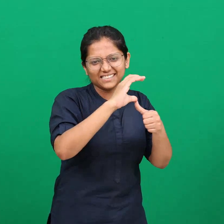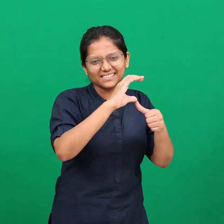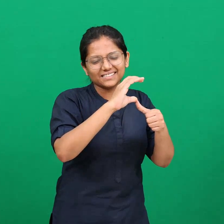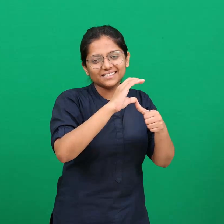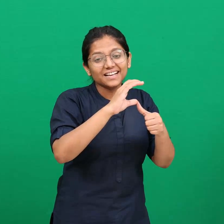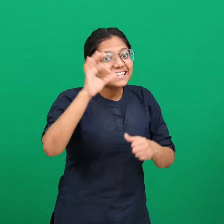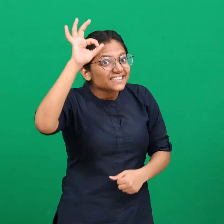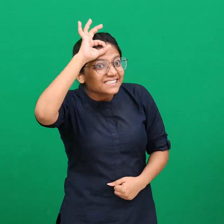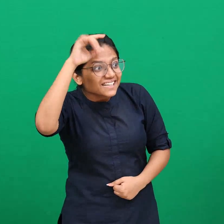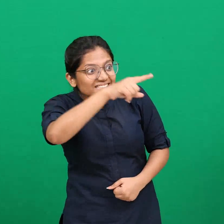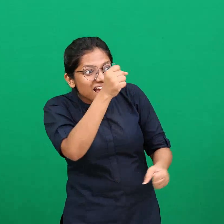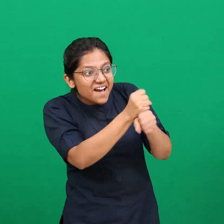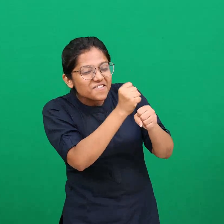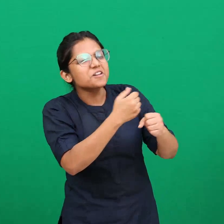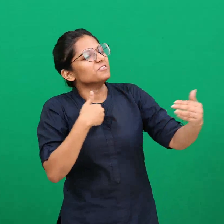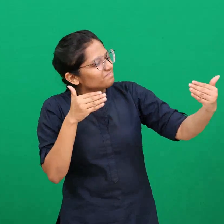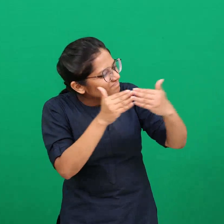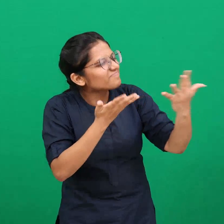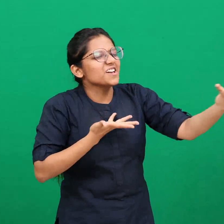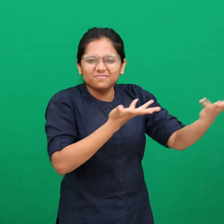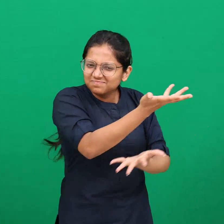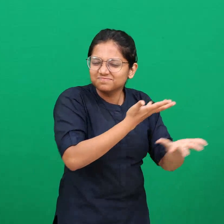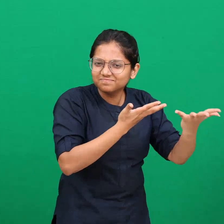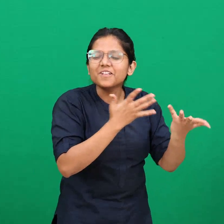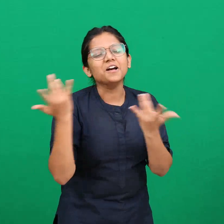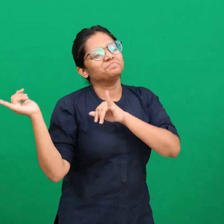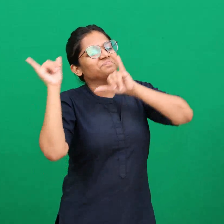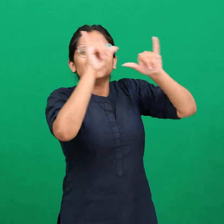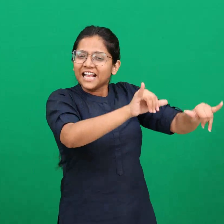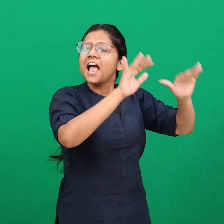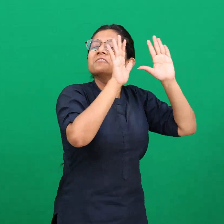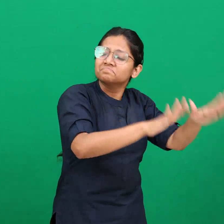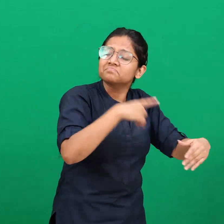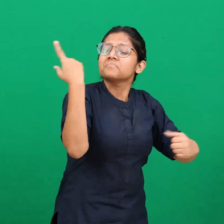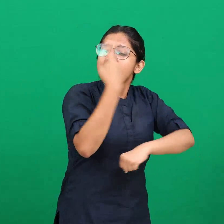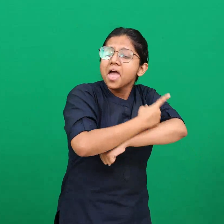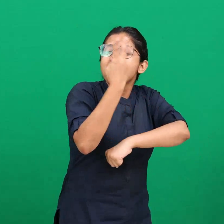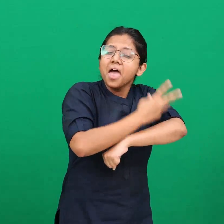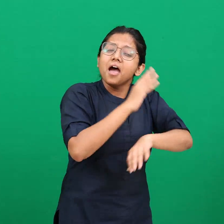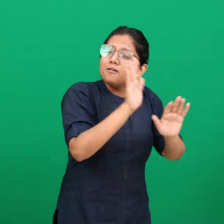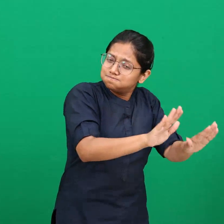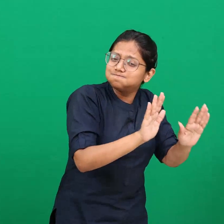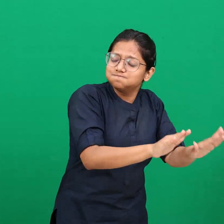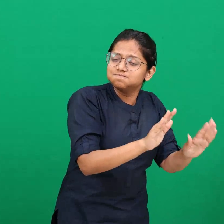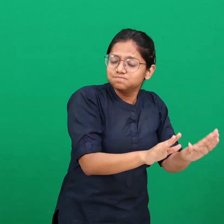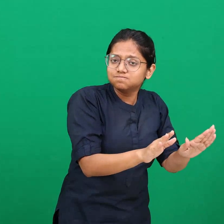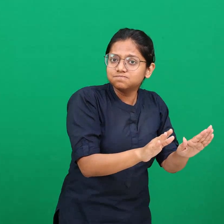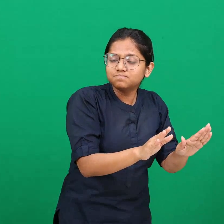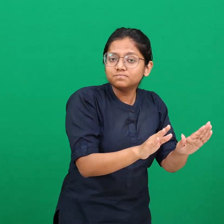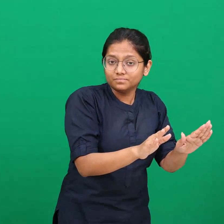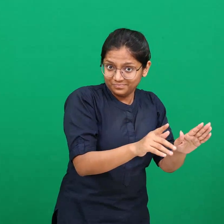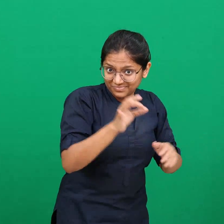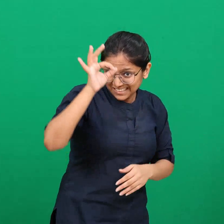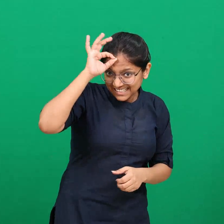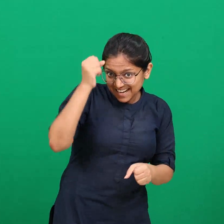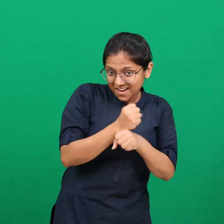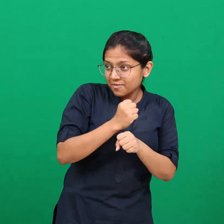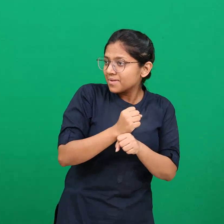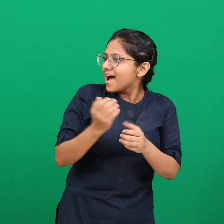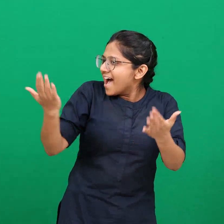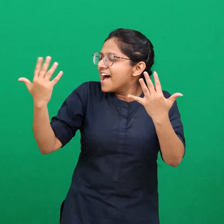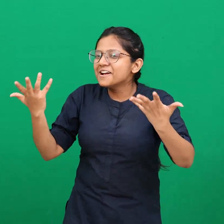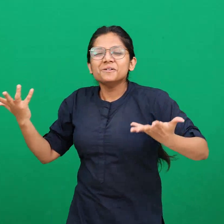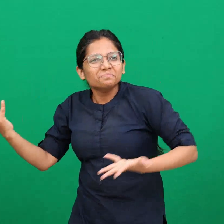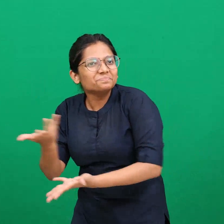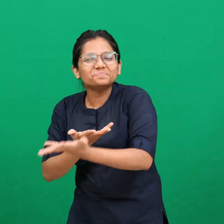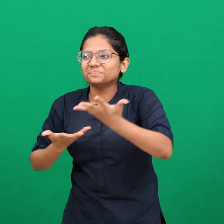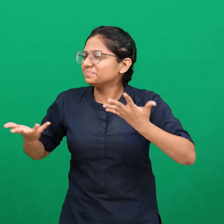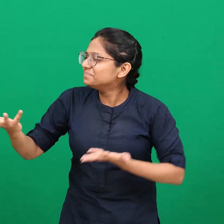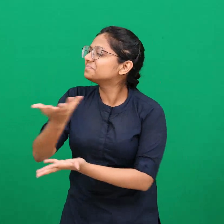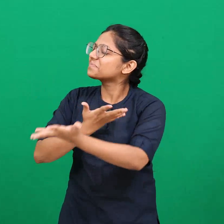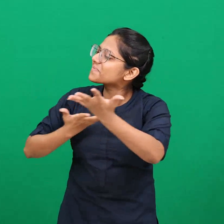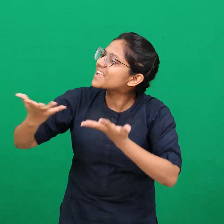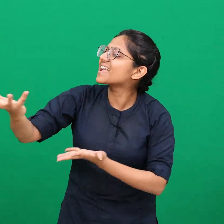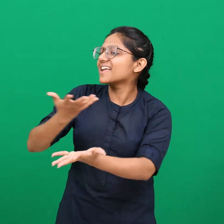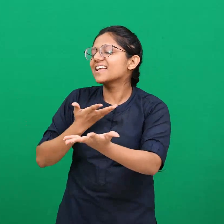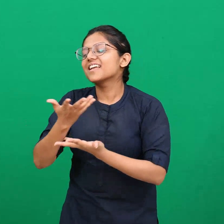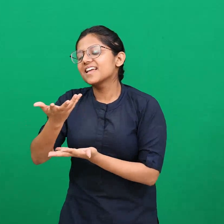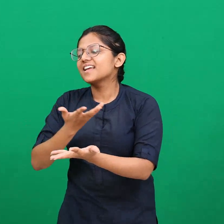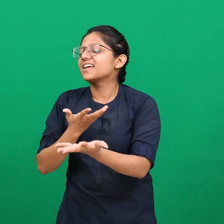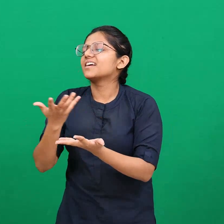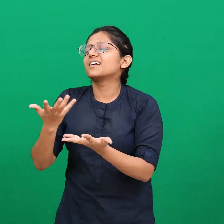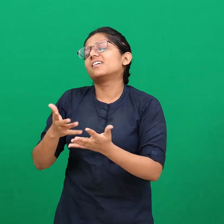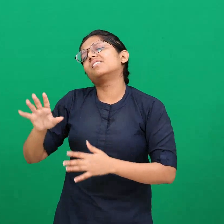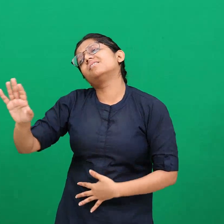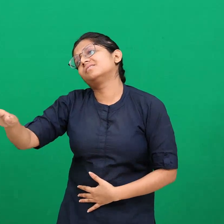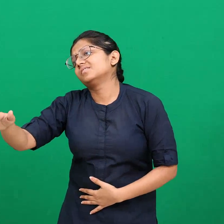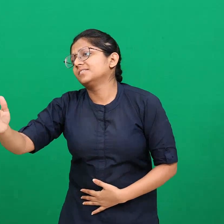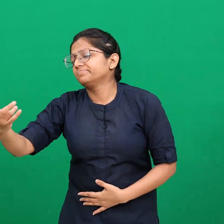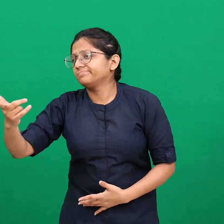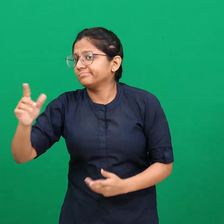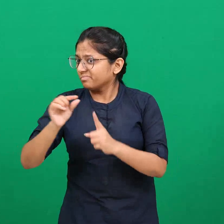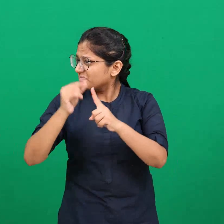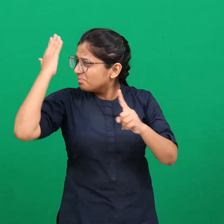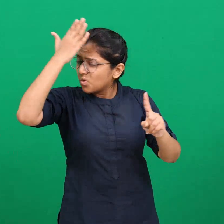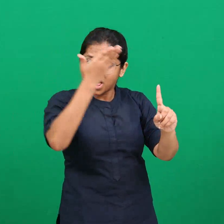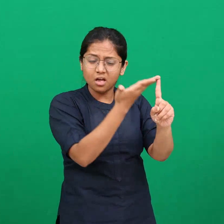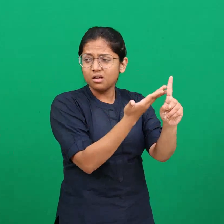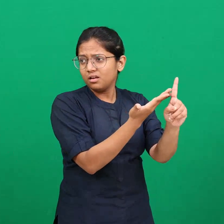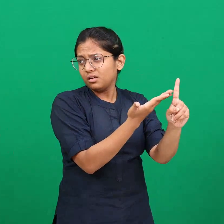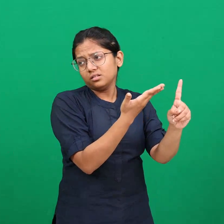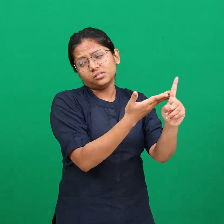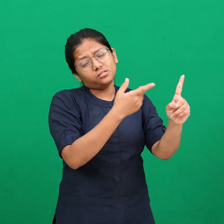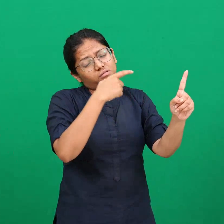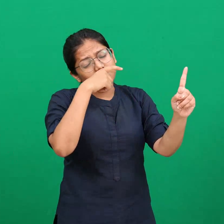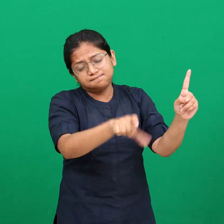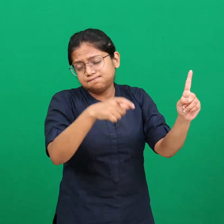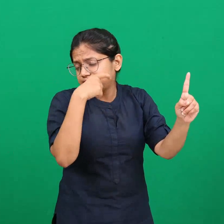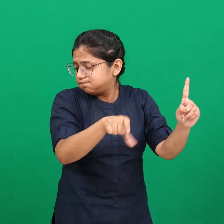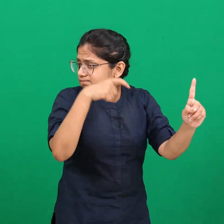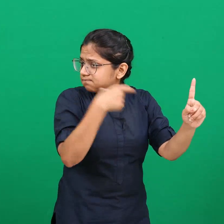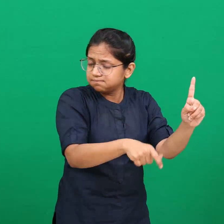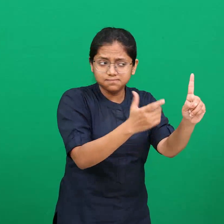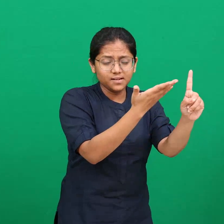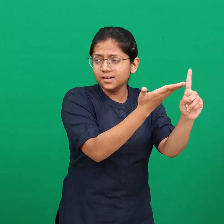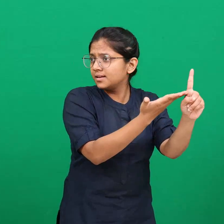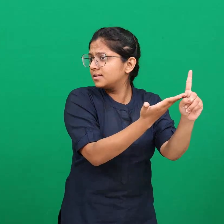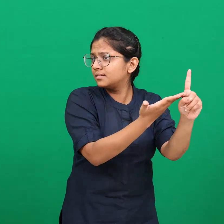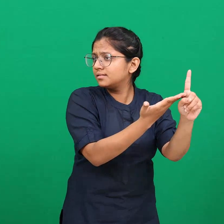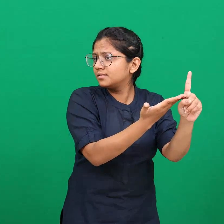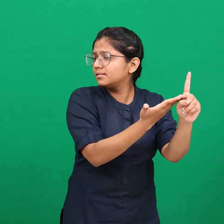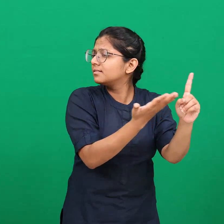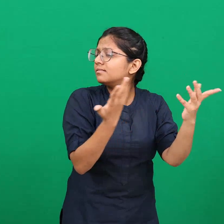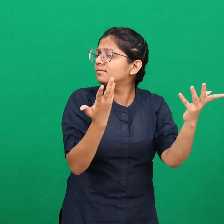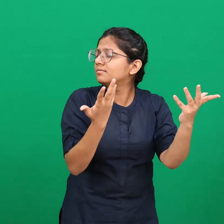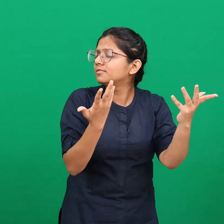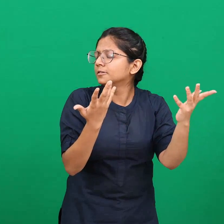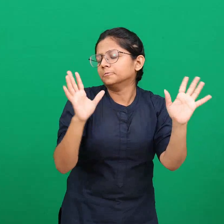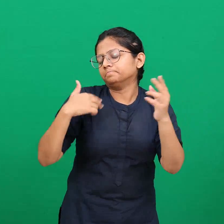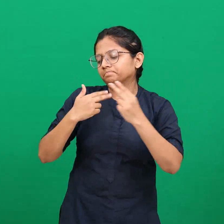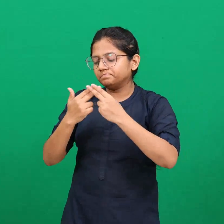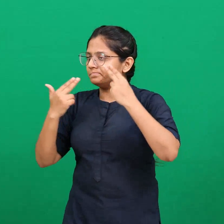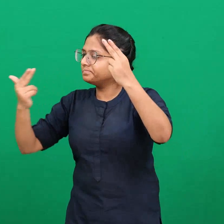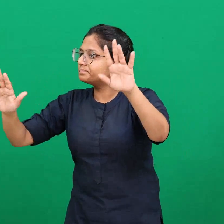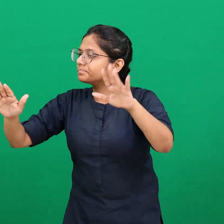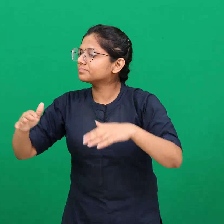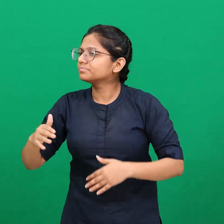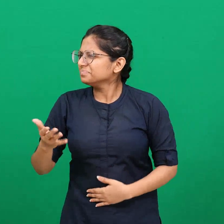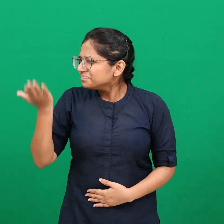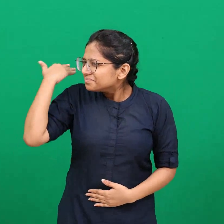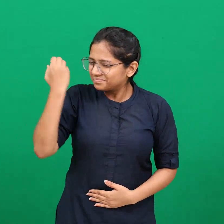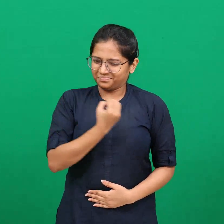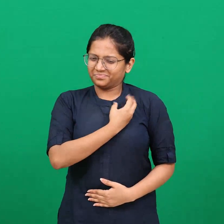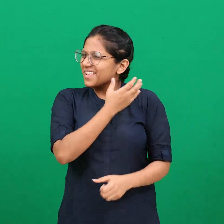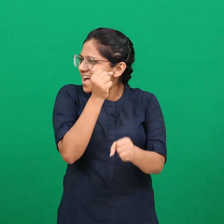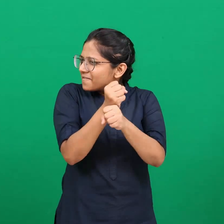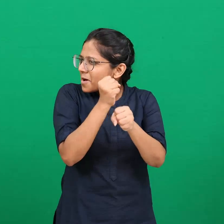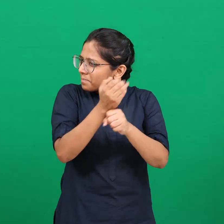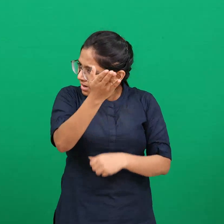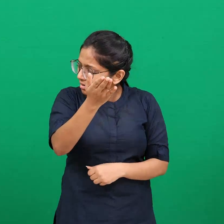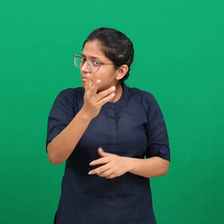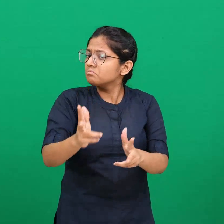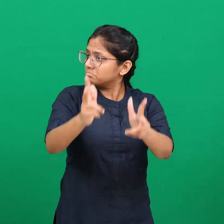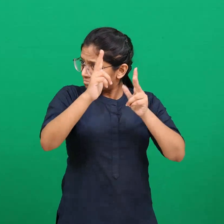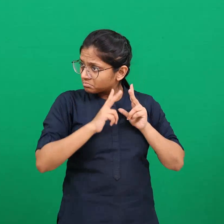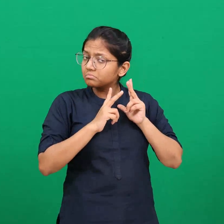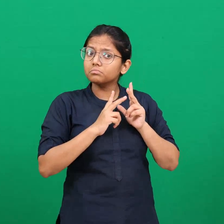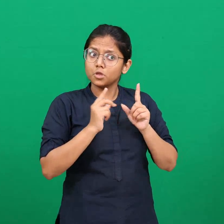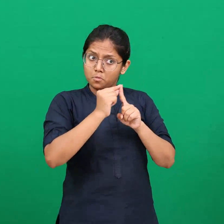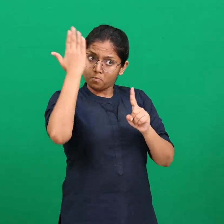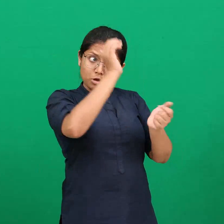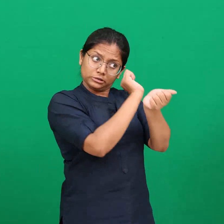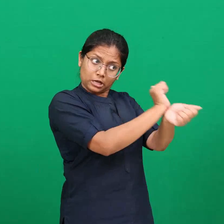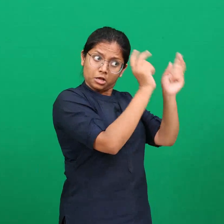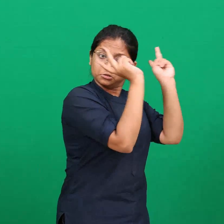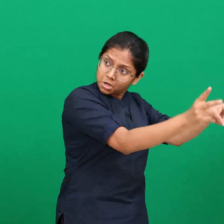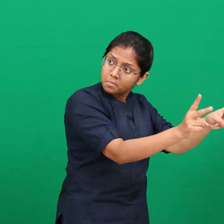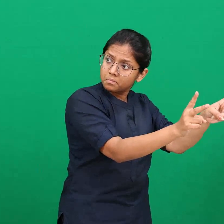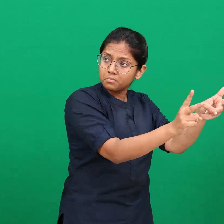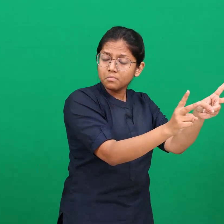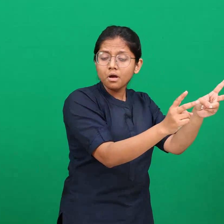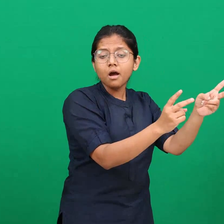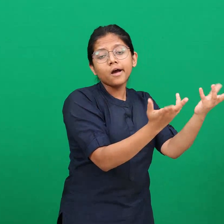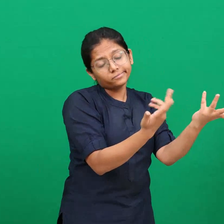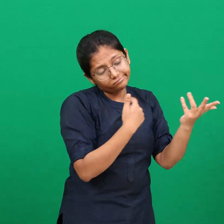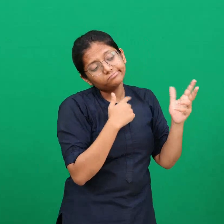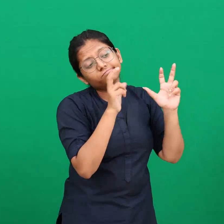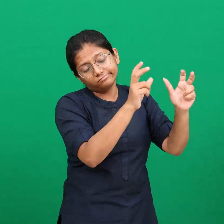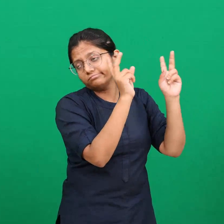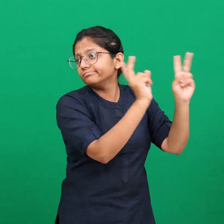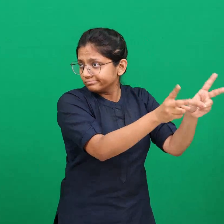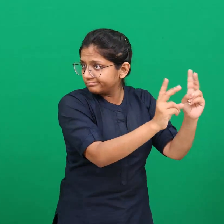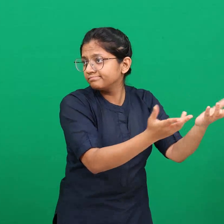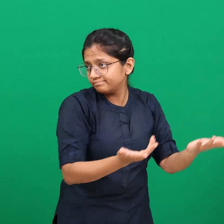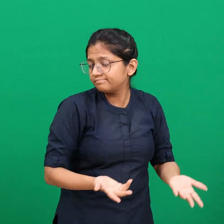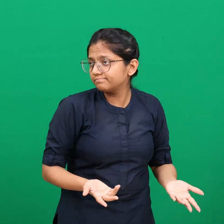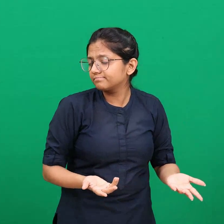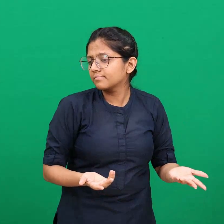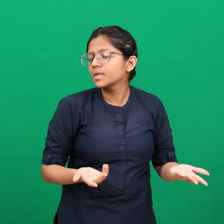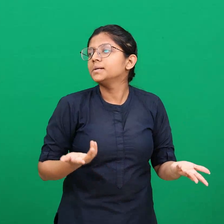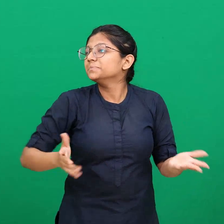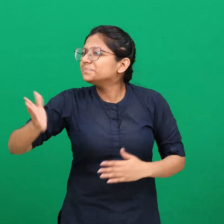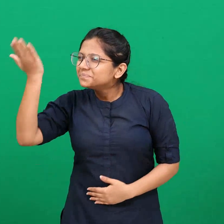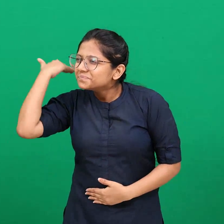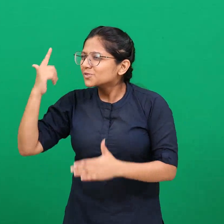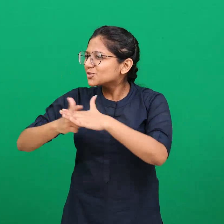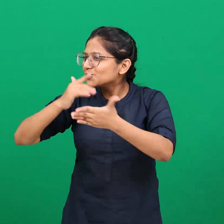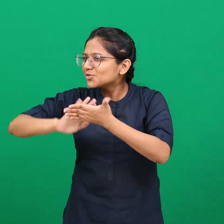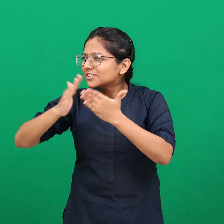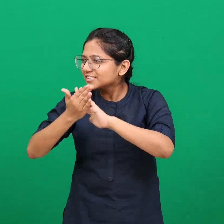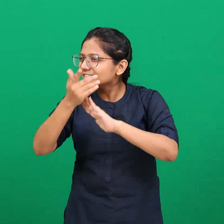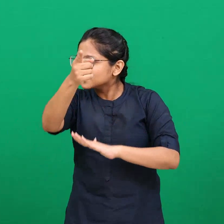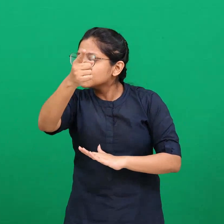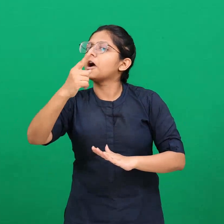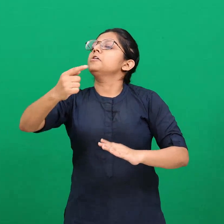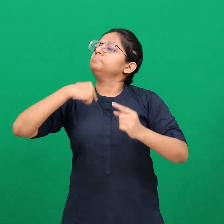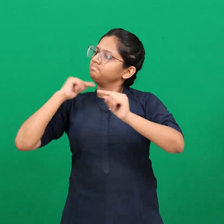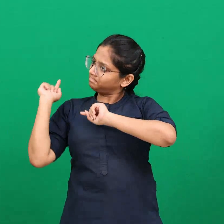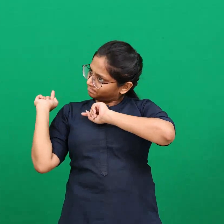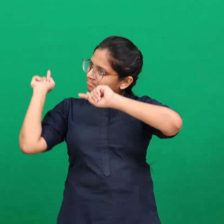Since they were staying several days, Festus laid out Paul's case before the king: "There is a certain man whom Felix left in prison.